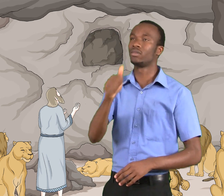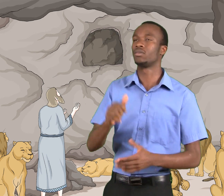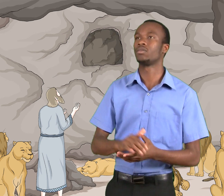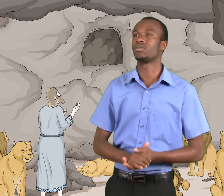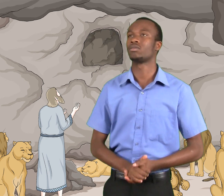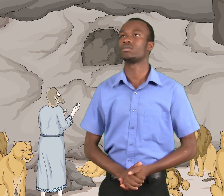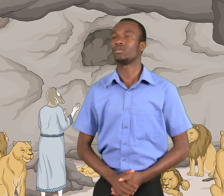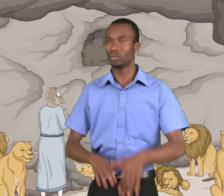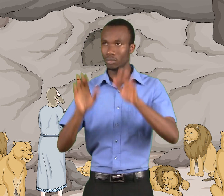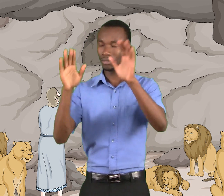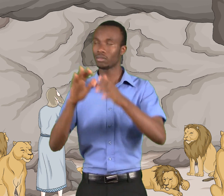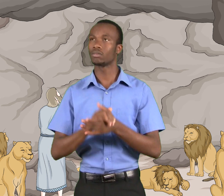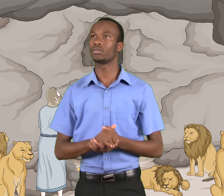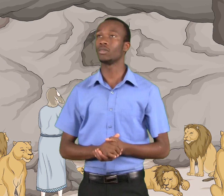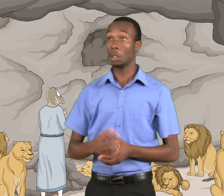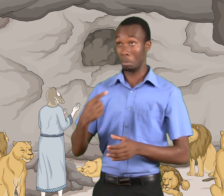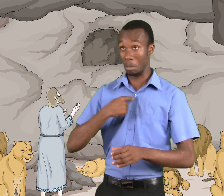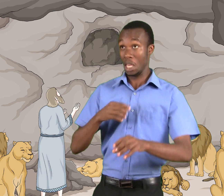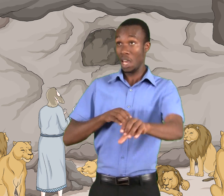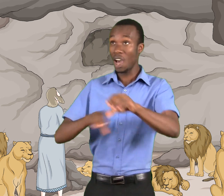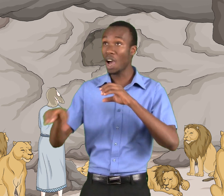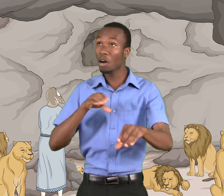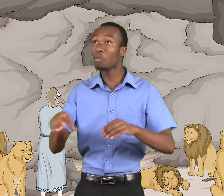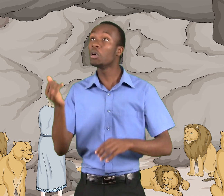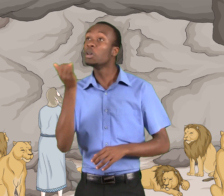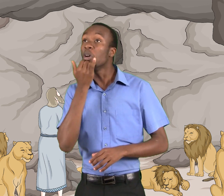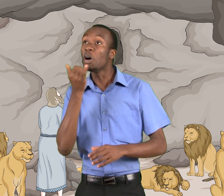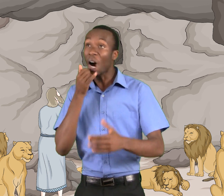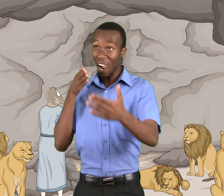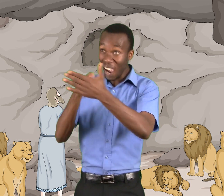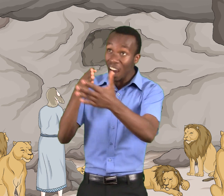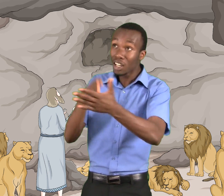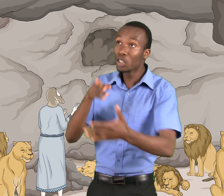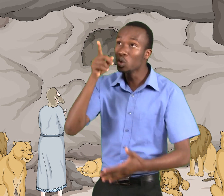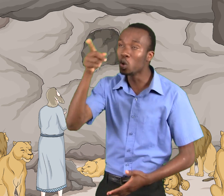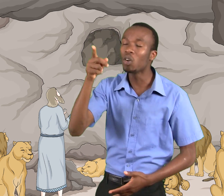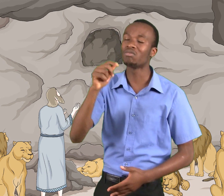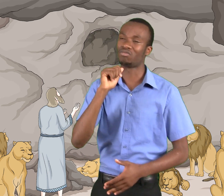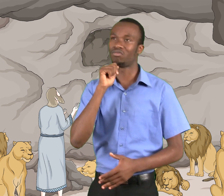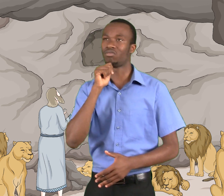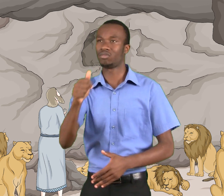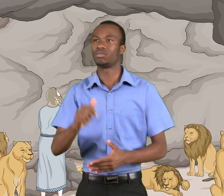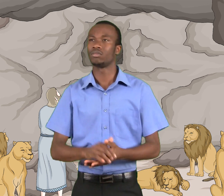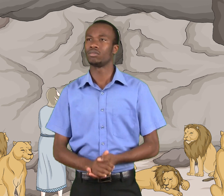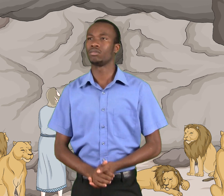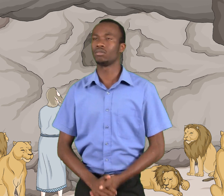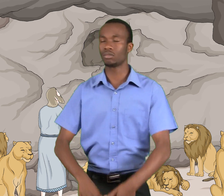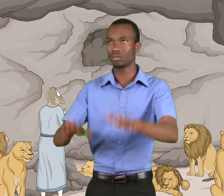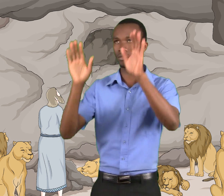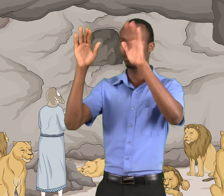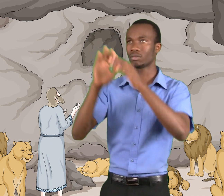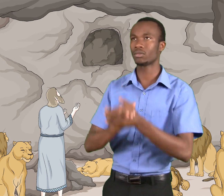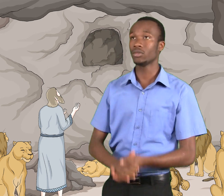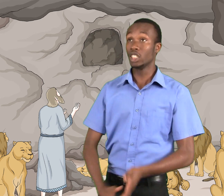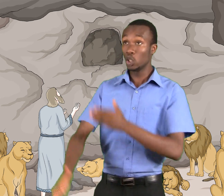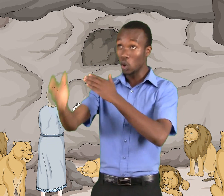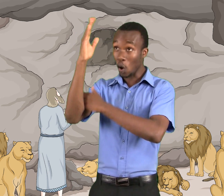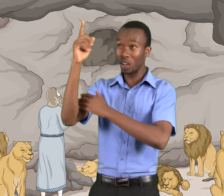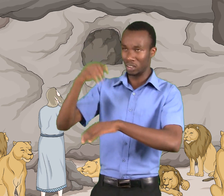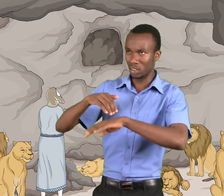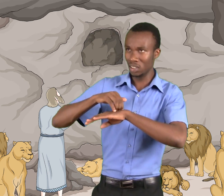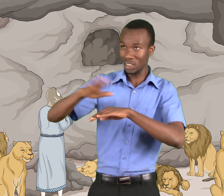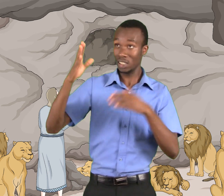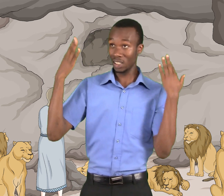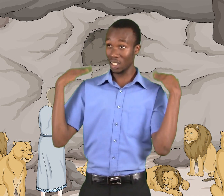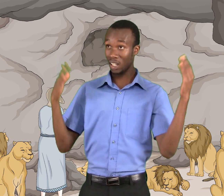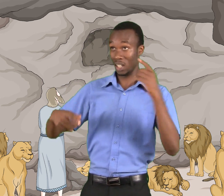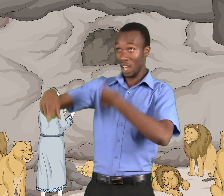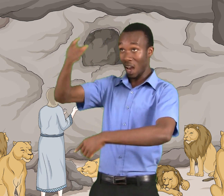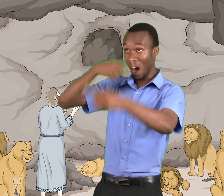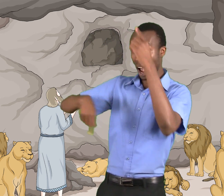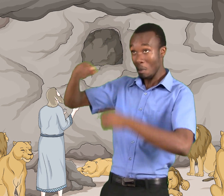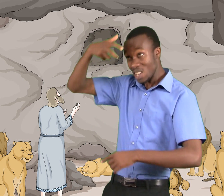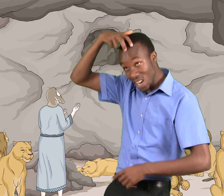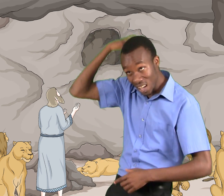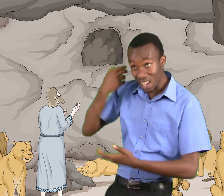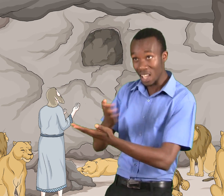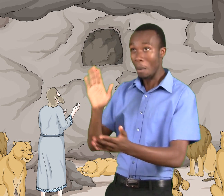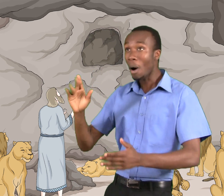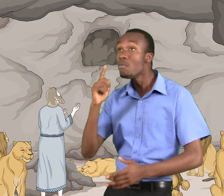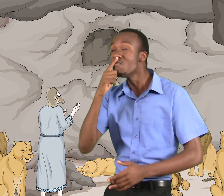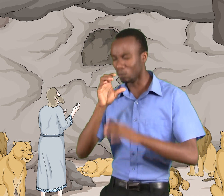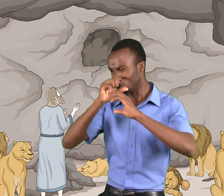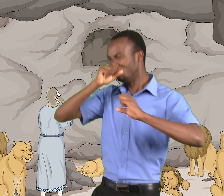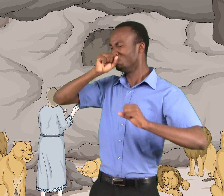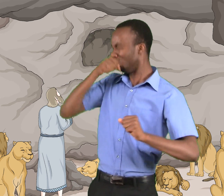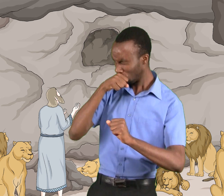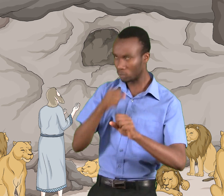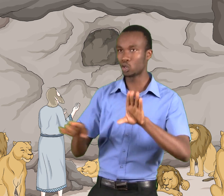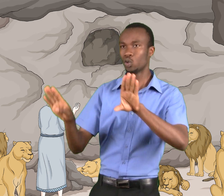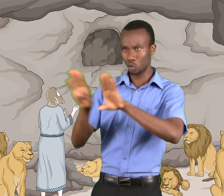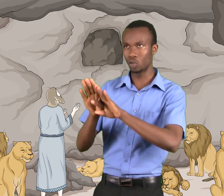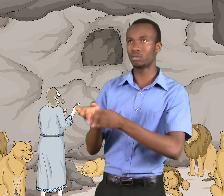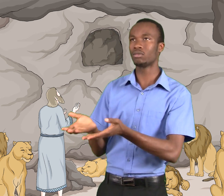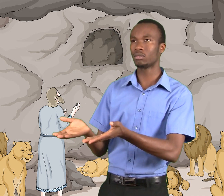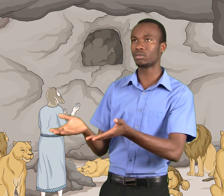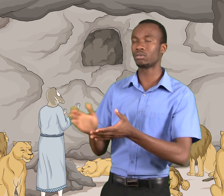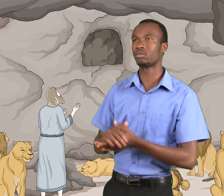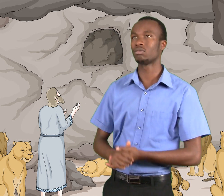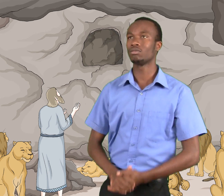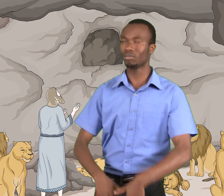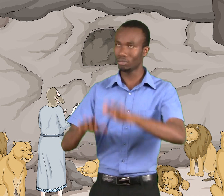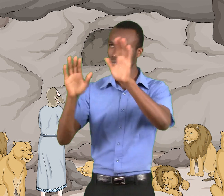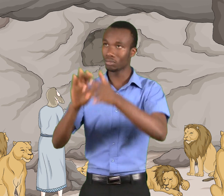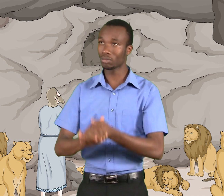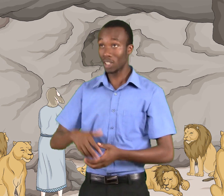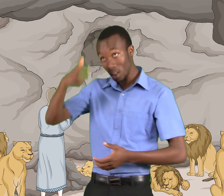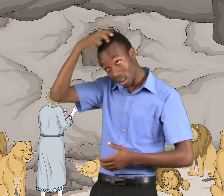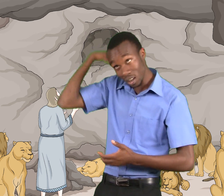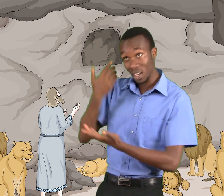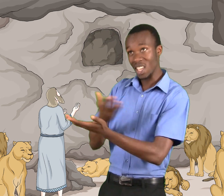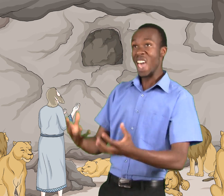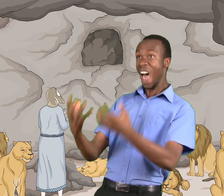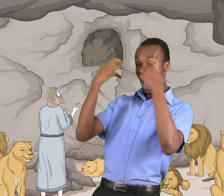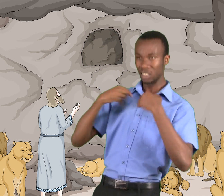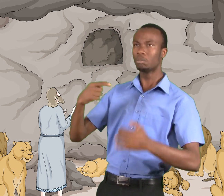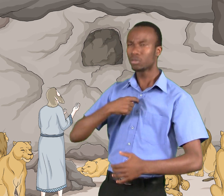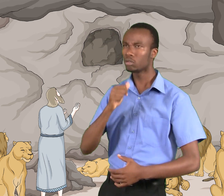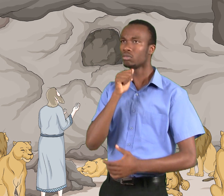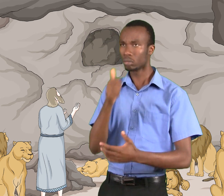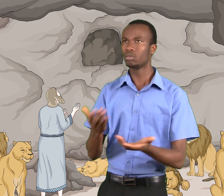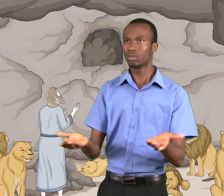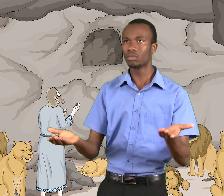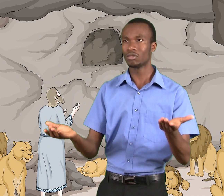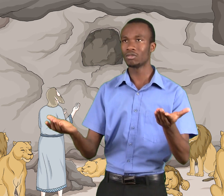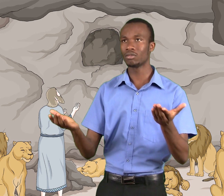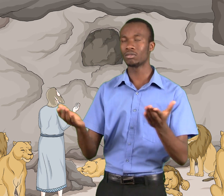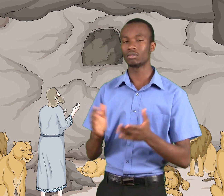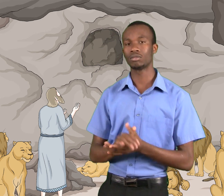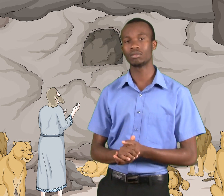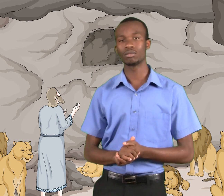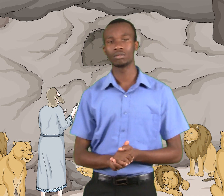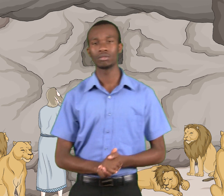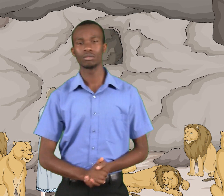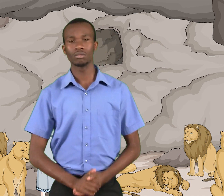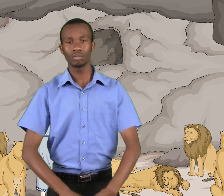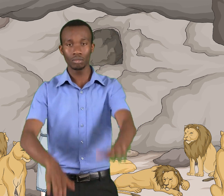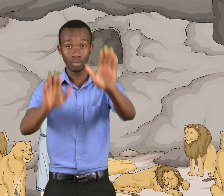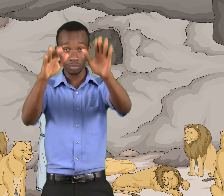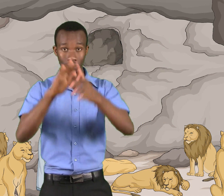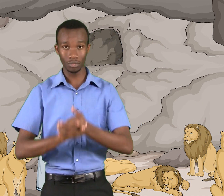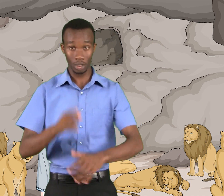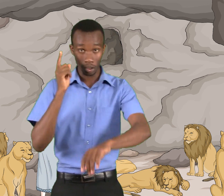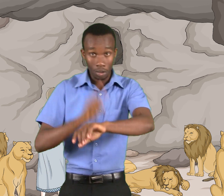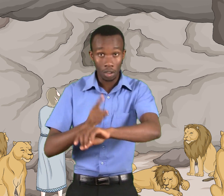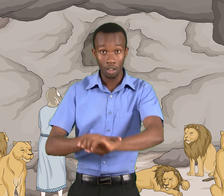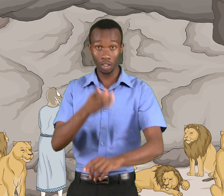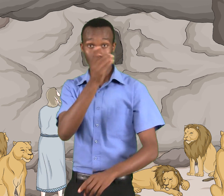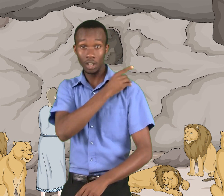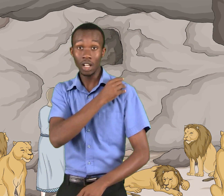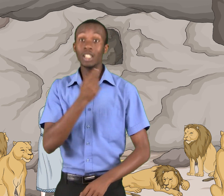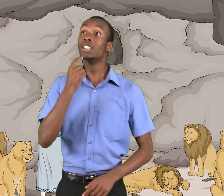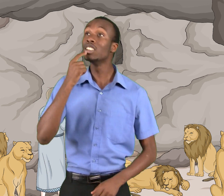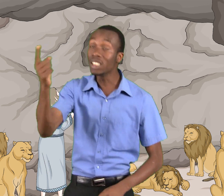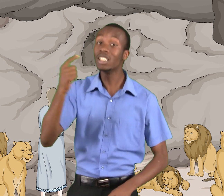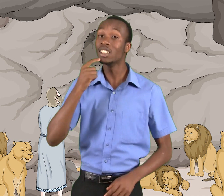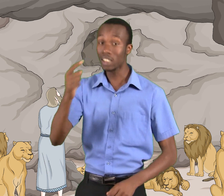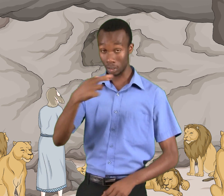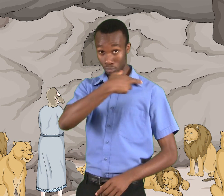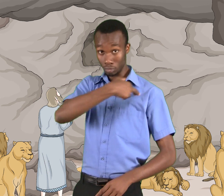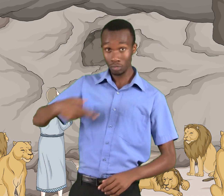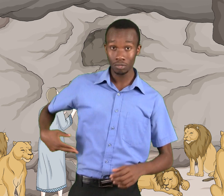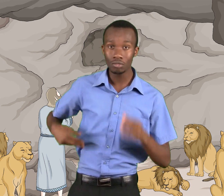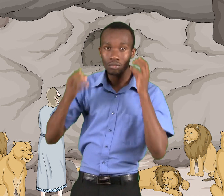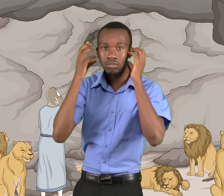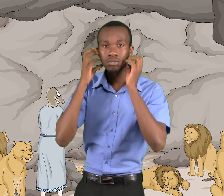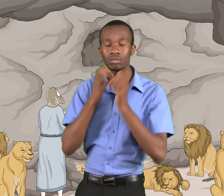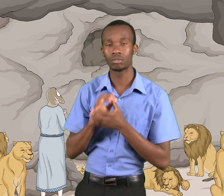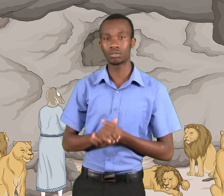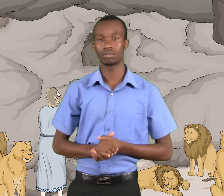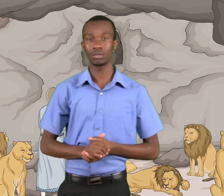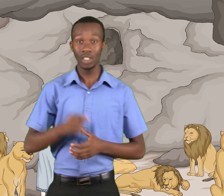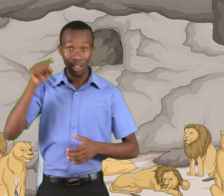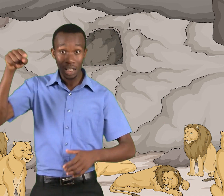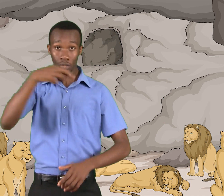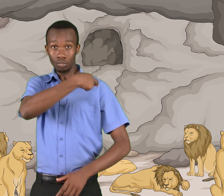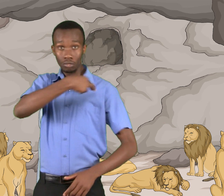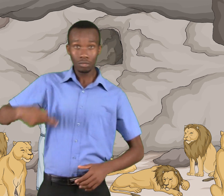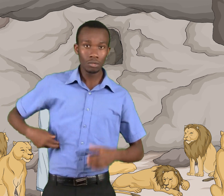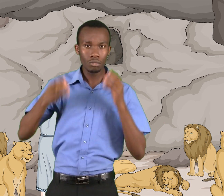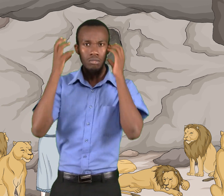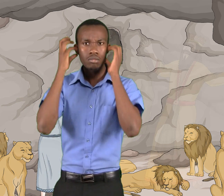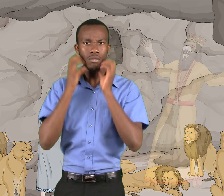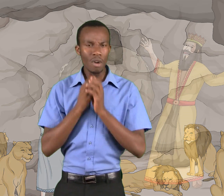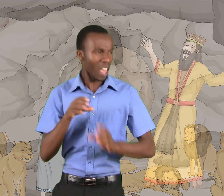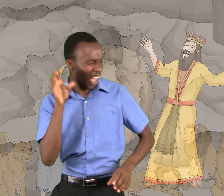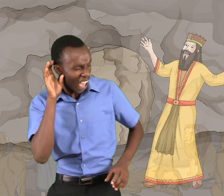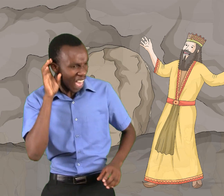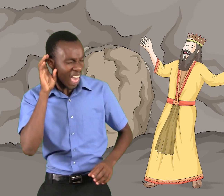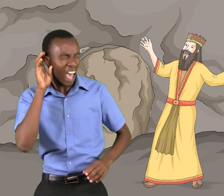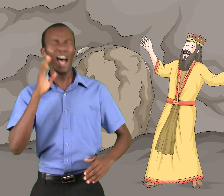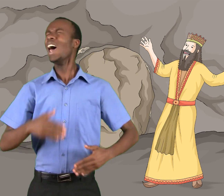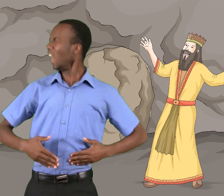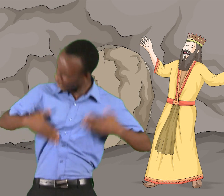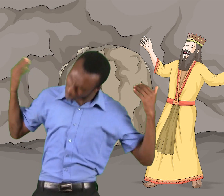They have not hurt me, for I was found innocent in His sight, and I have done no wrong against you, O king.”